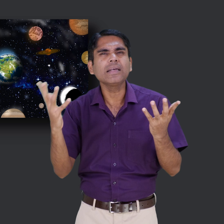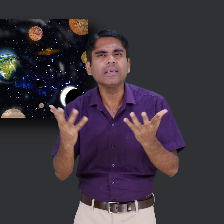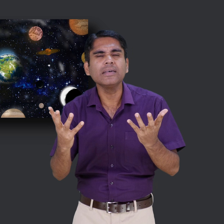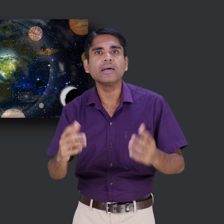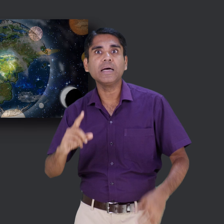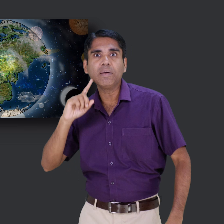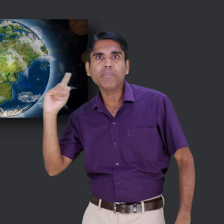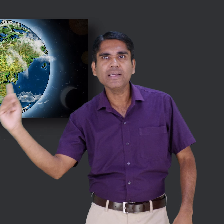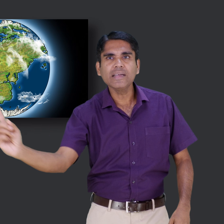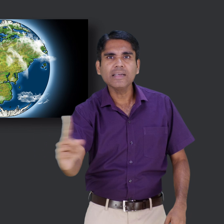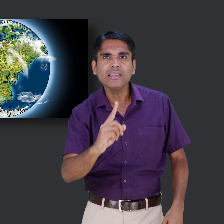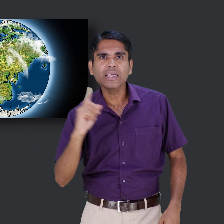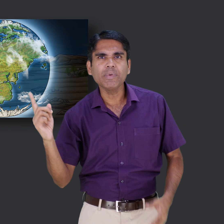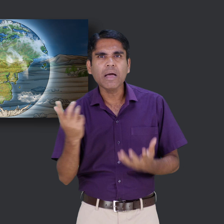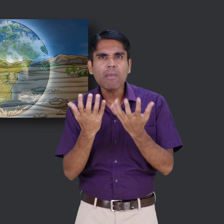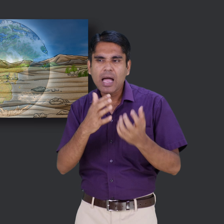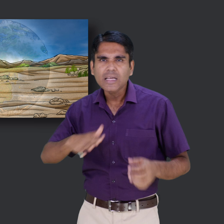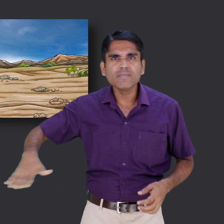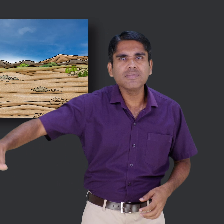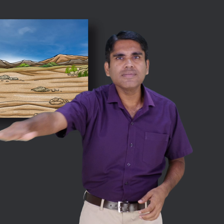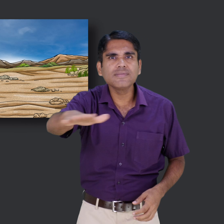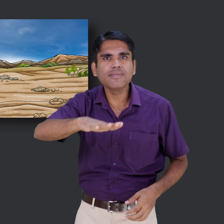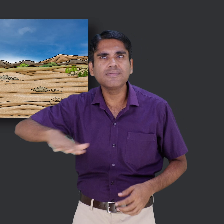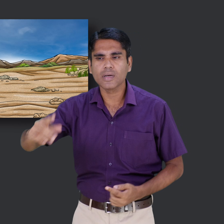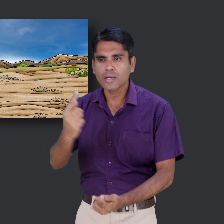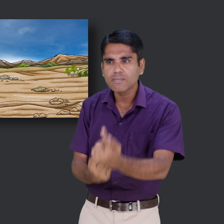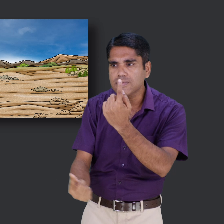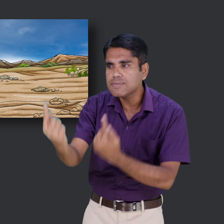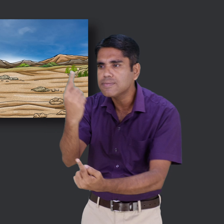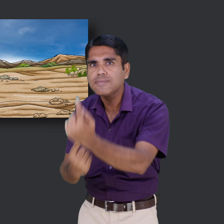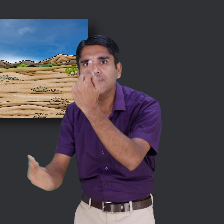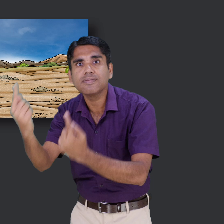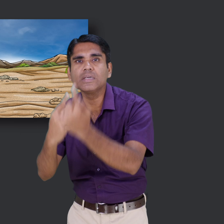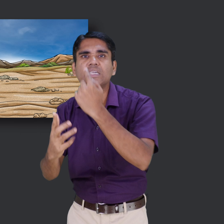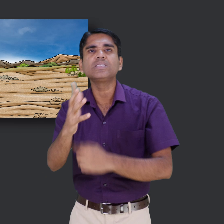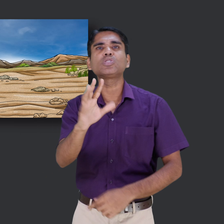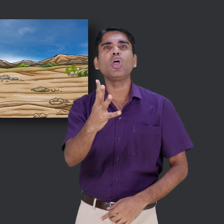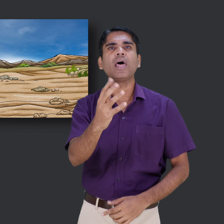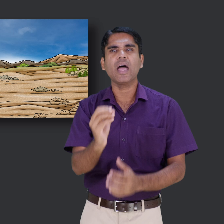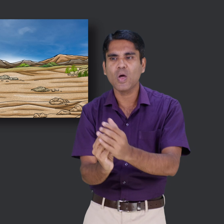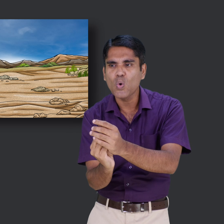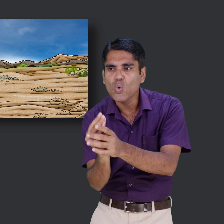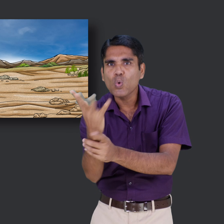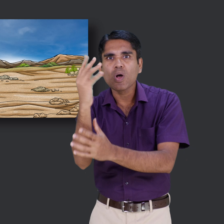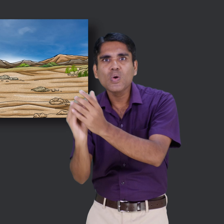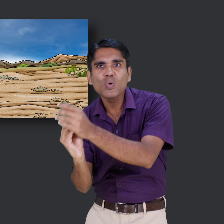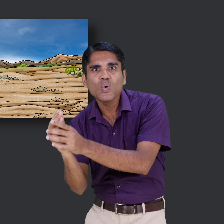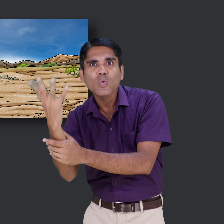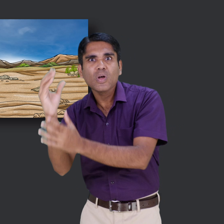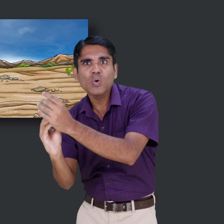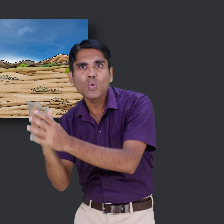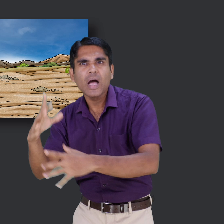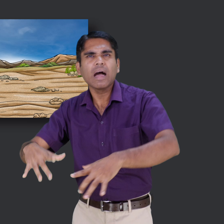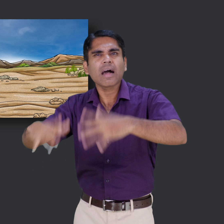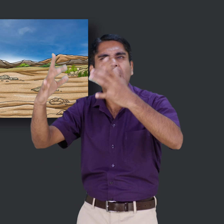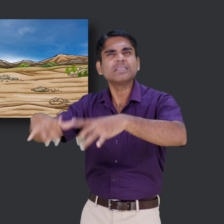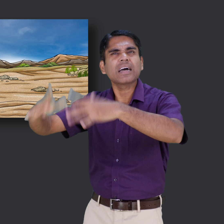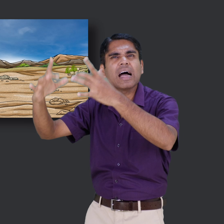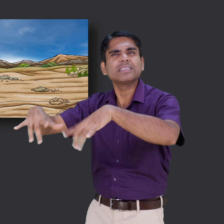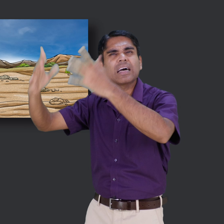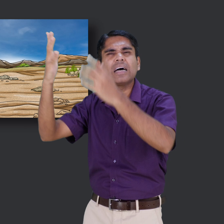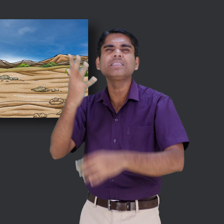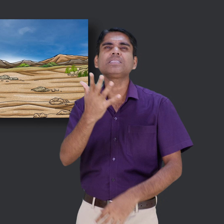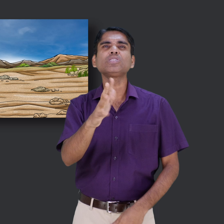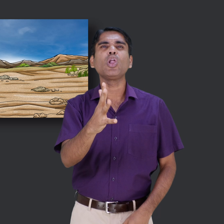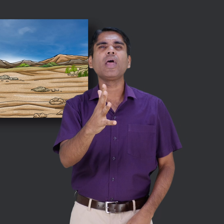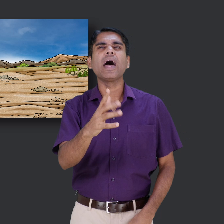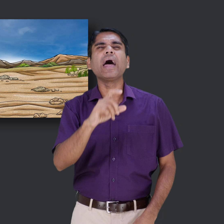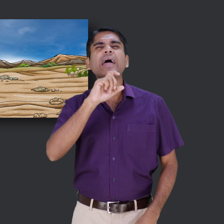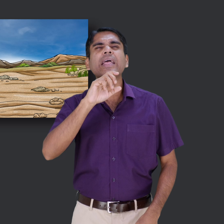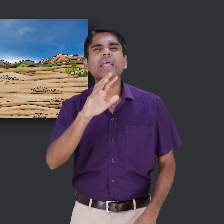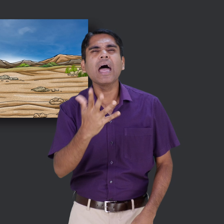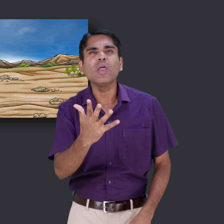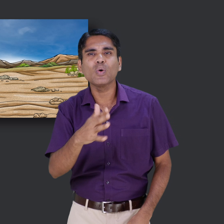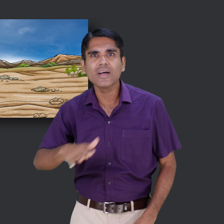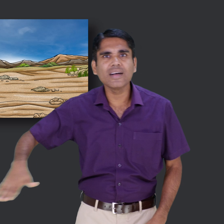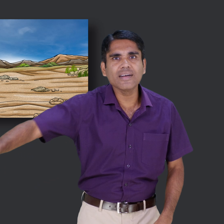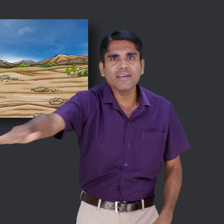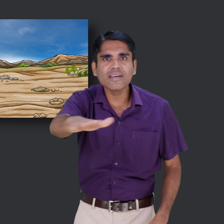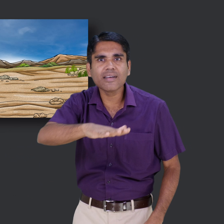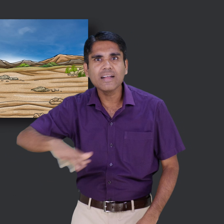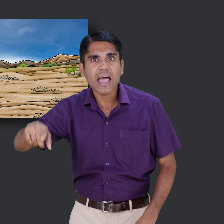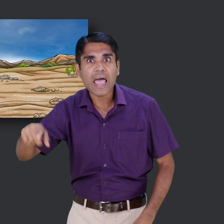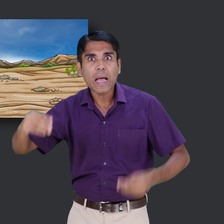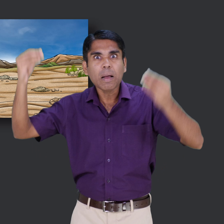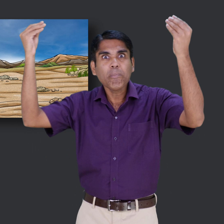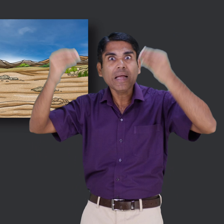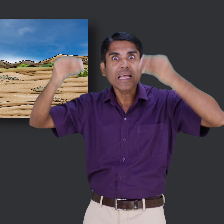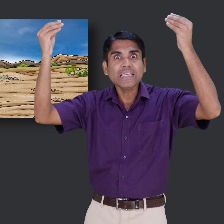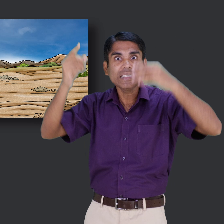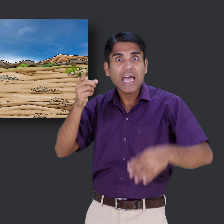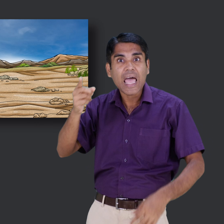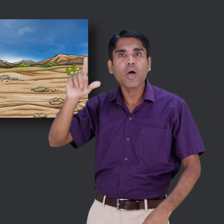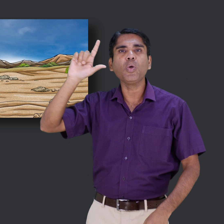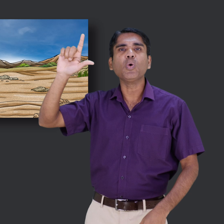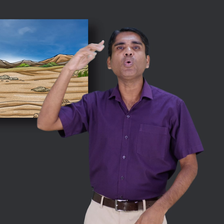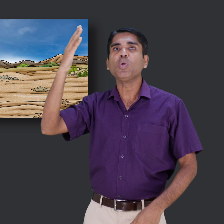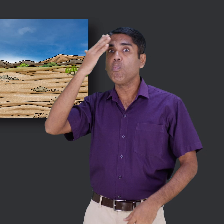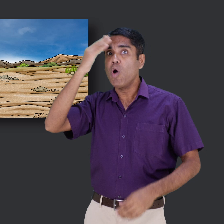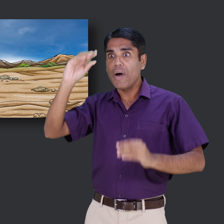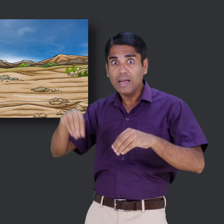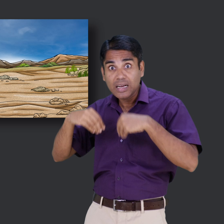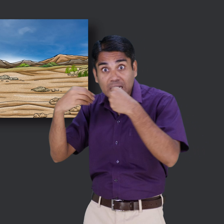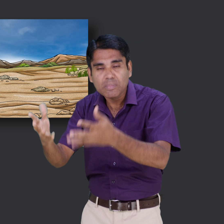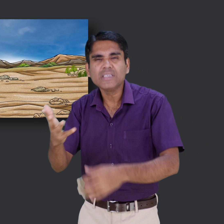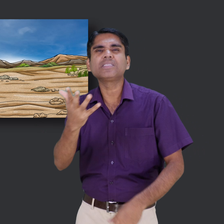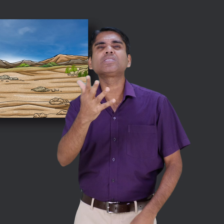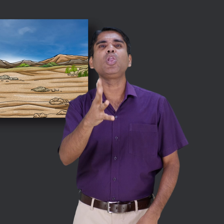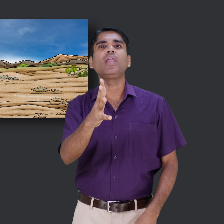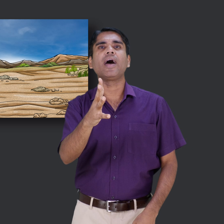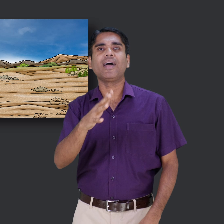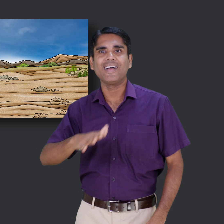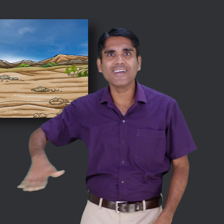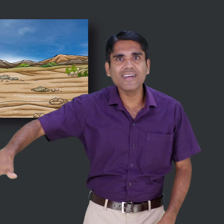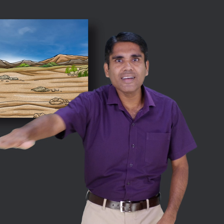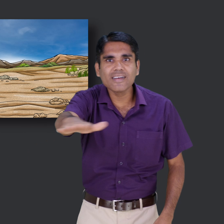Now no shrub of the field had yet appeared on the earth, nor had any plant of the field sprouted;